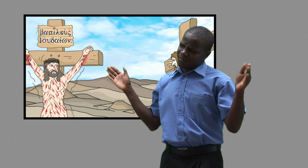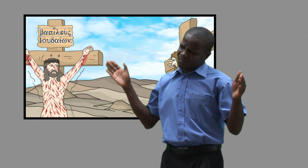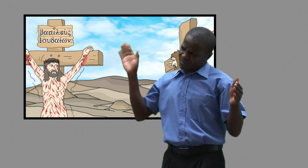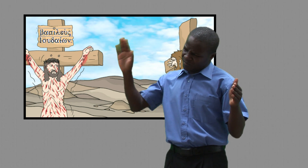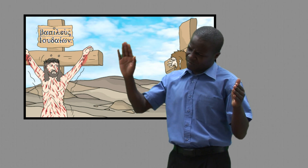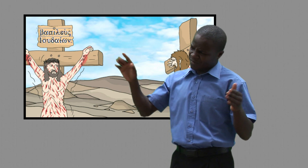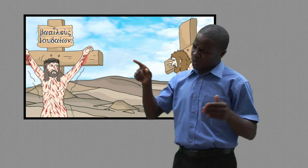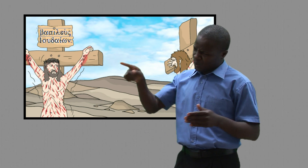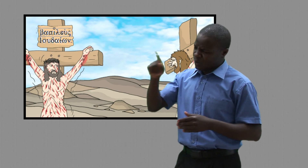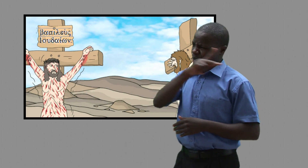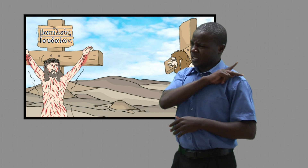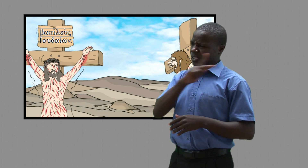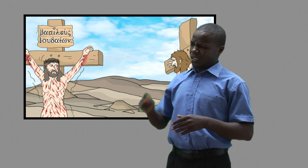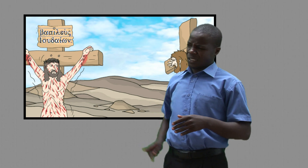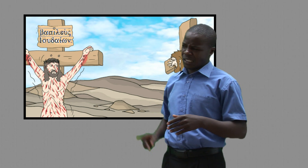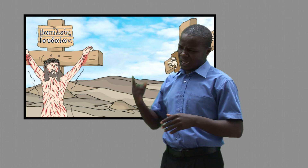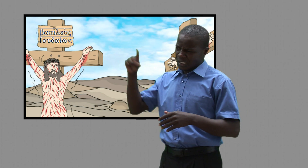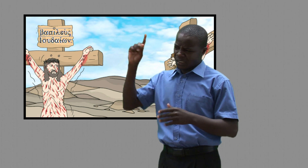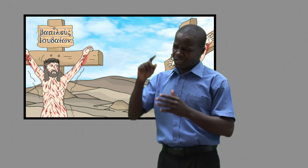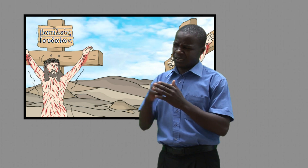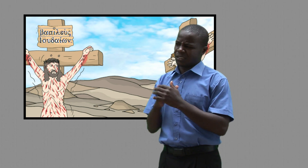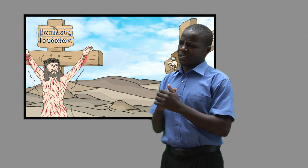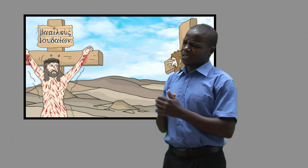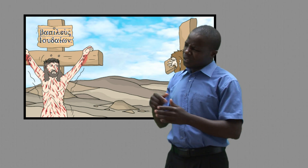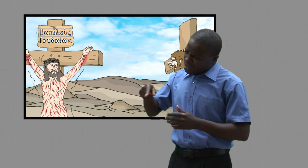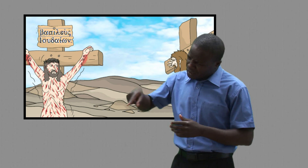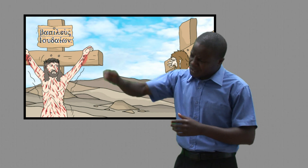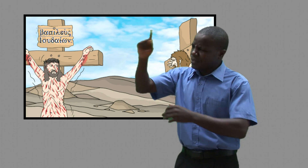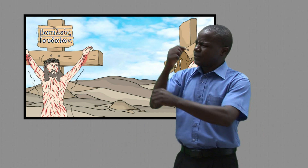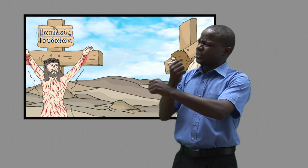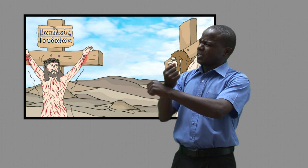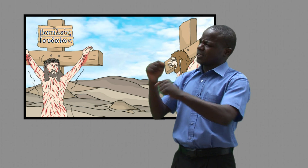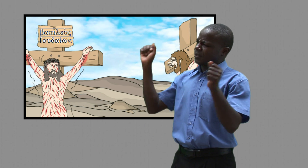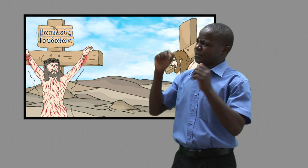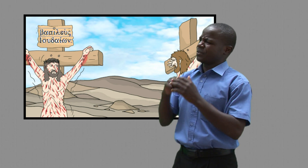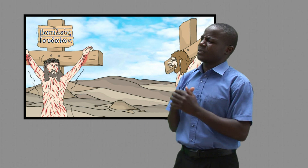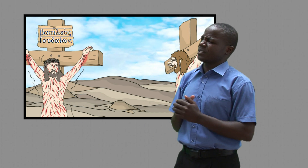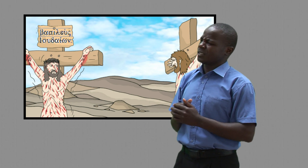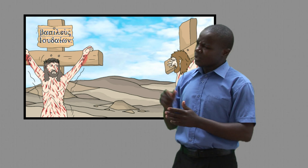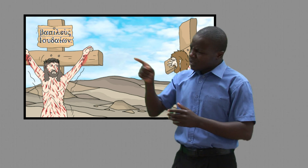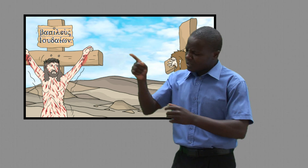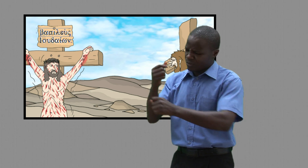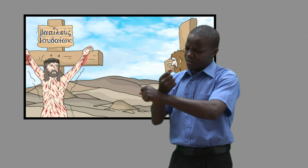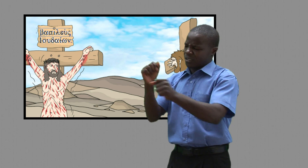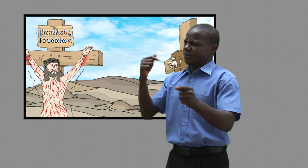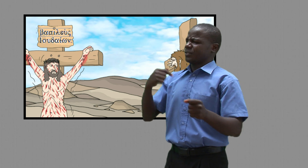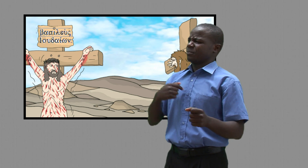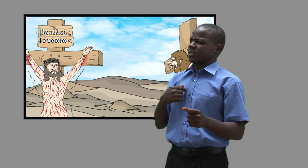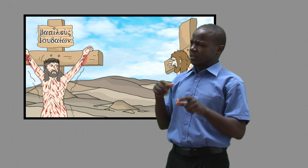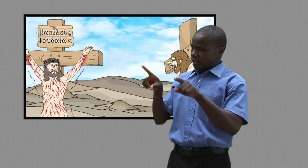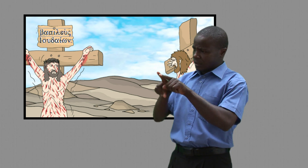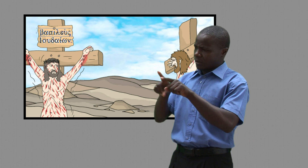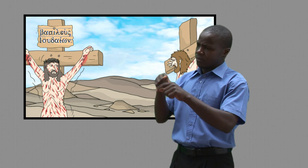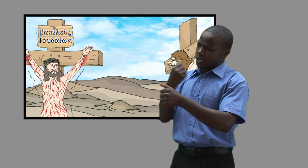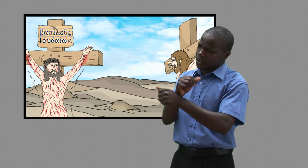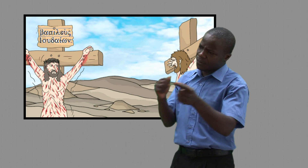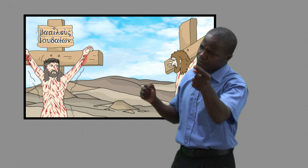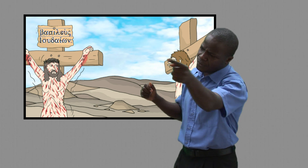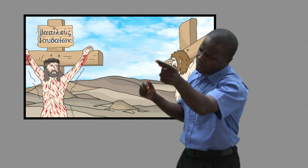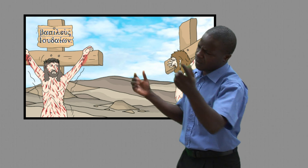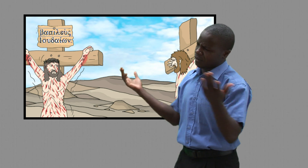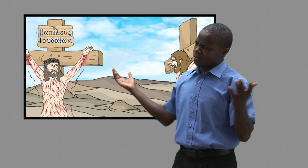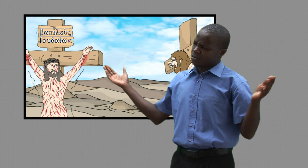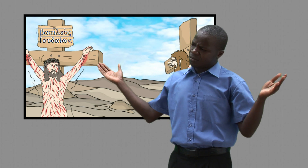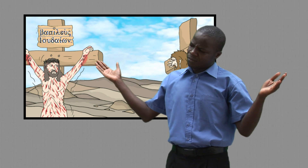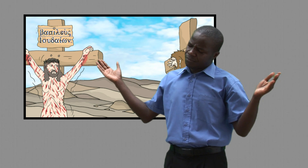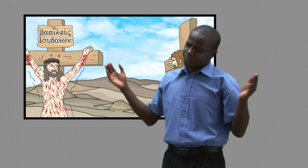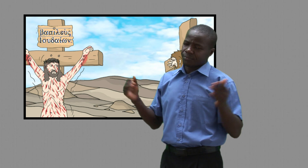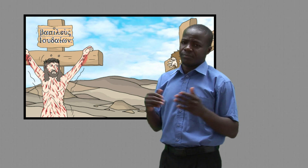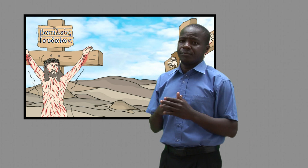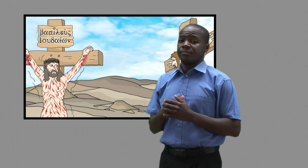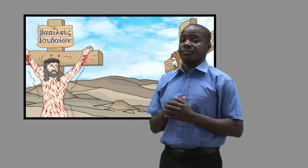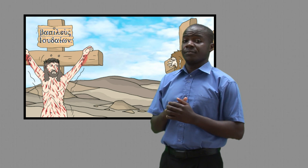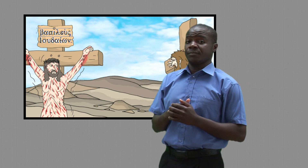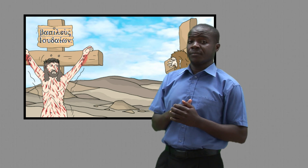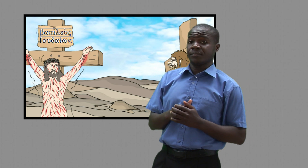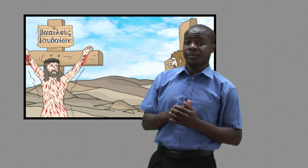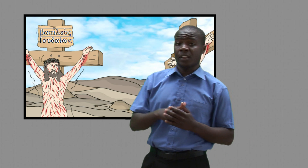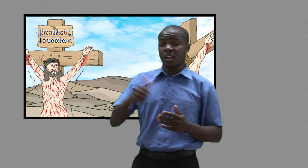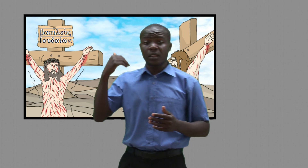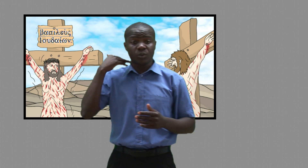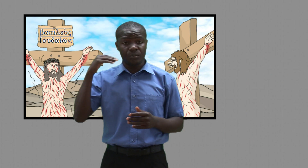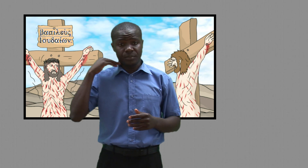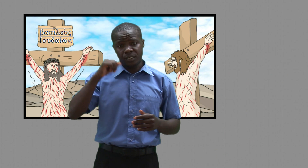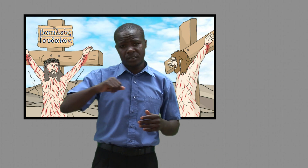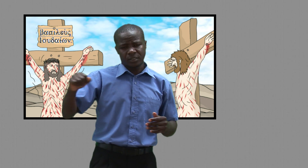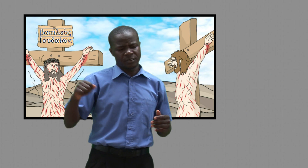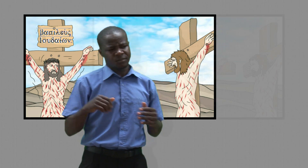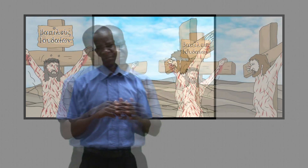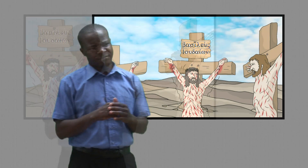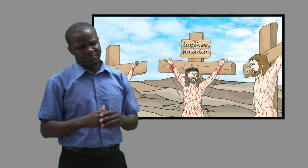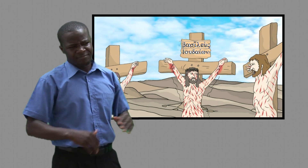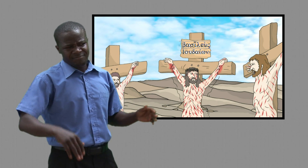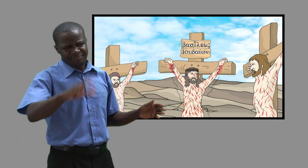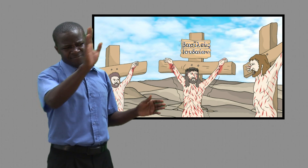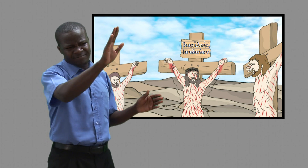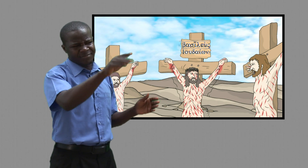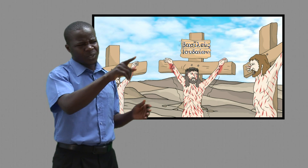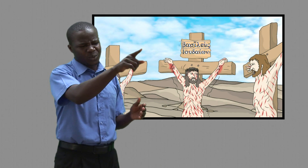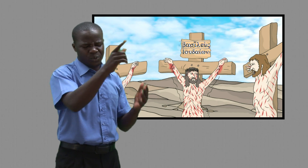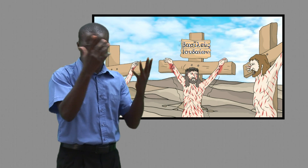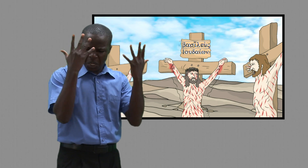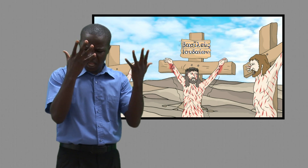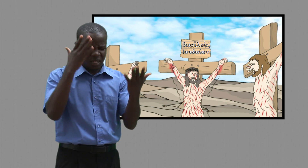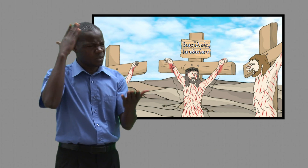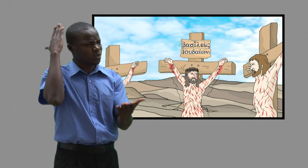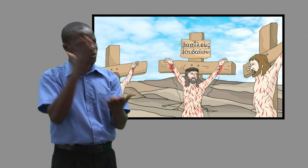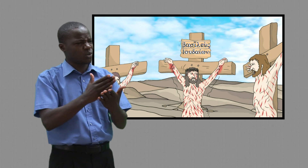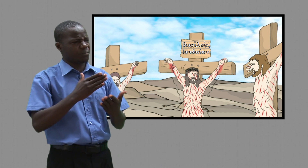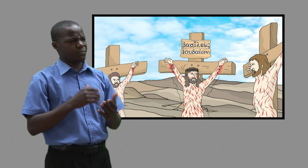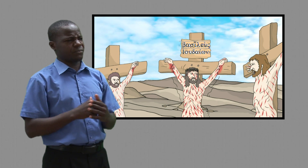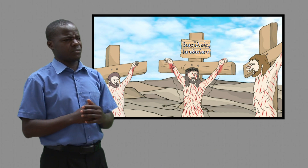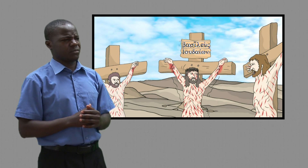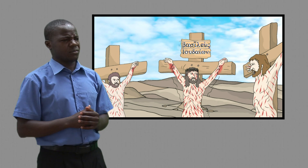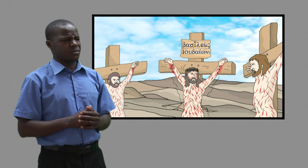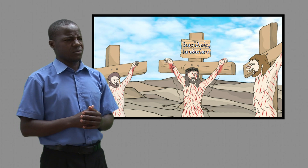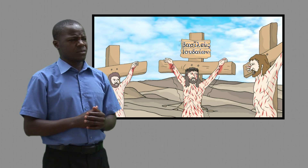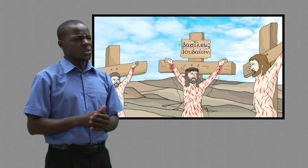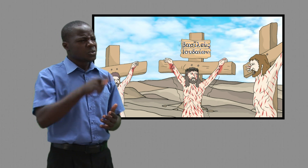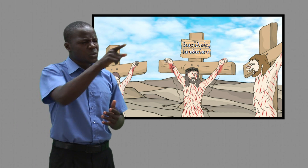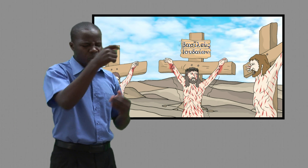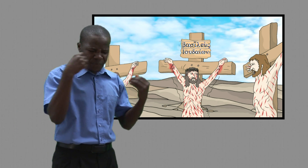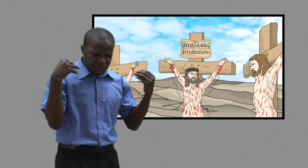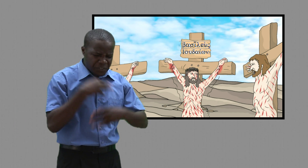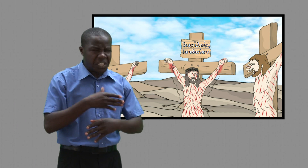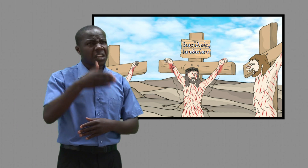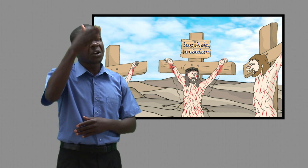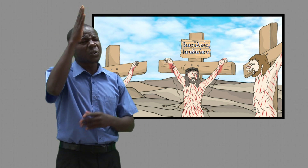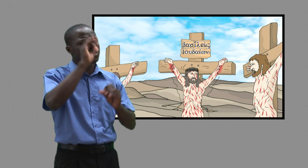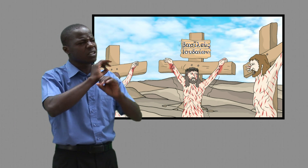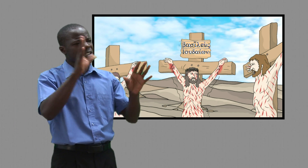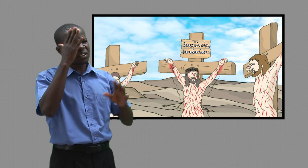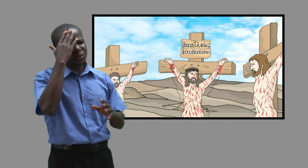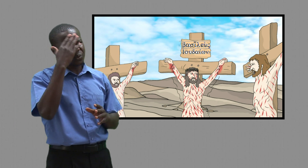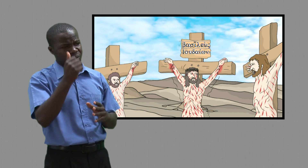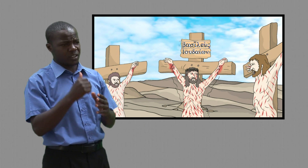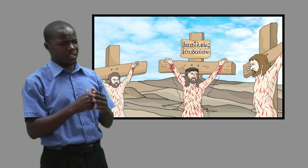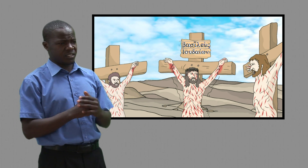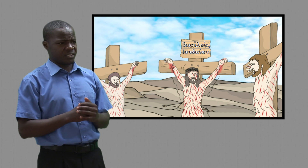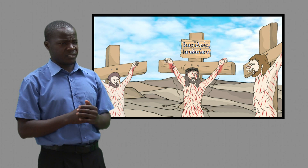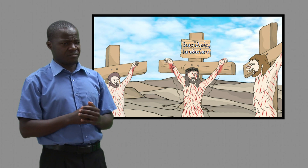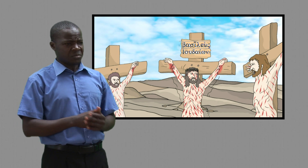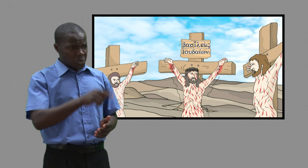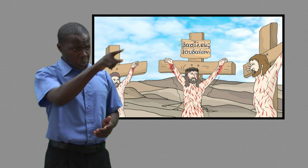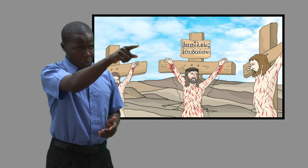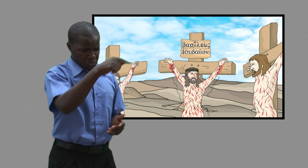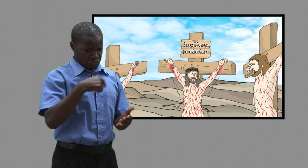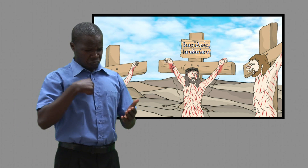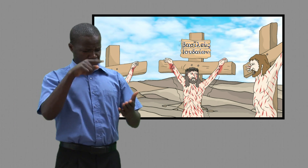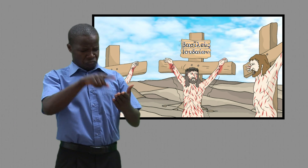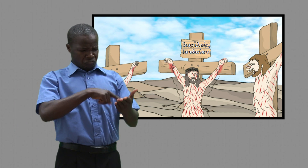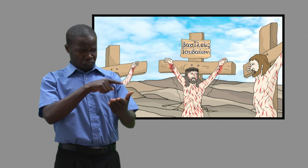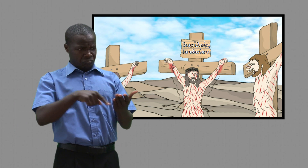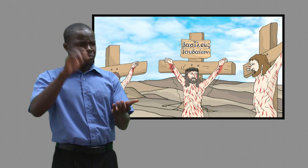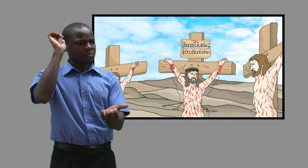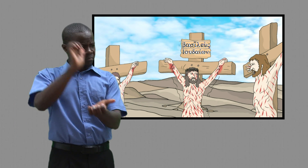He trusts in God.